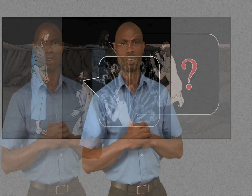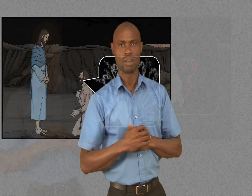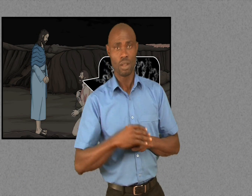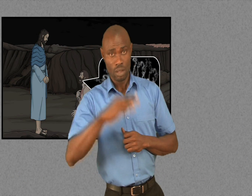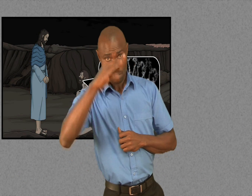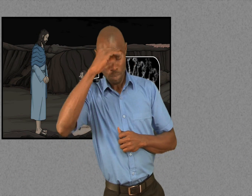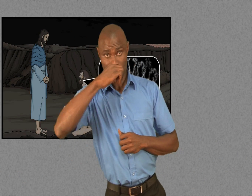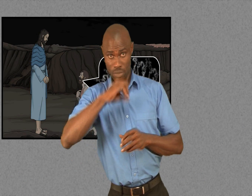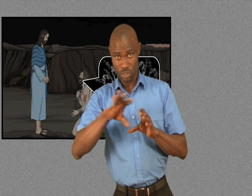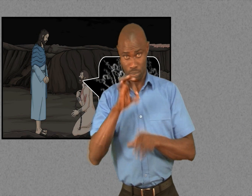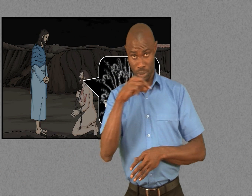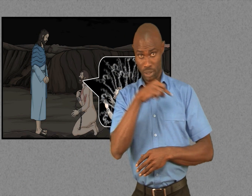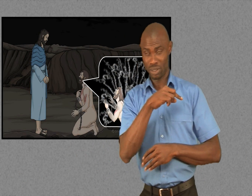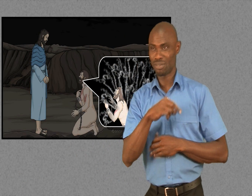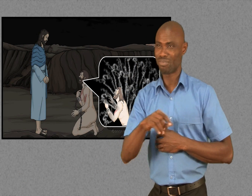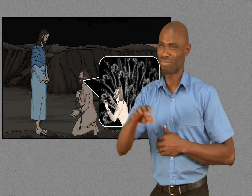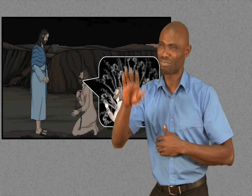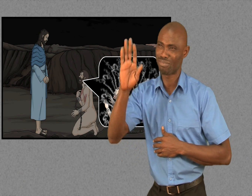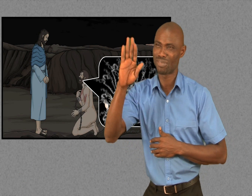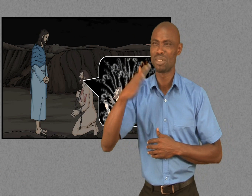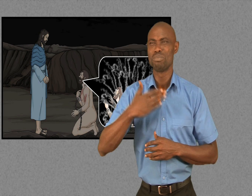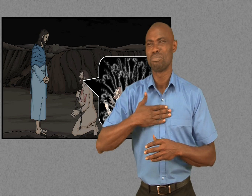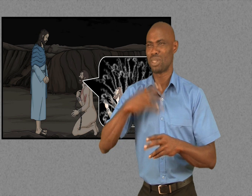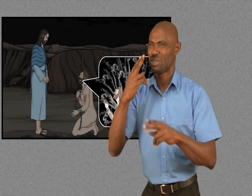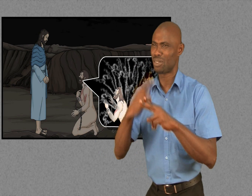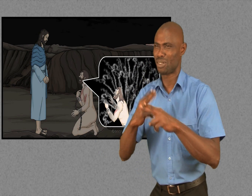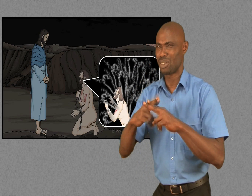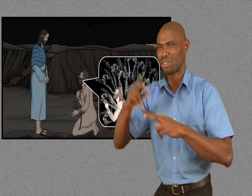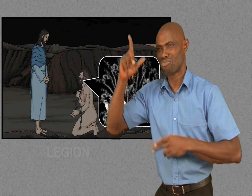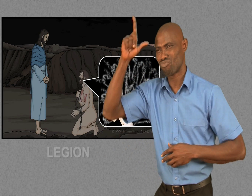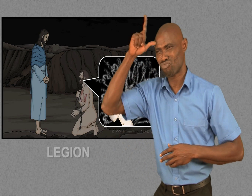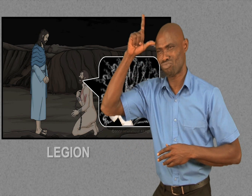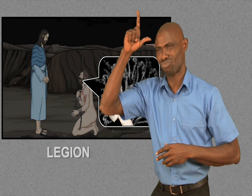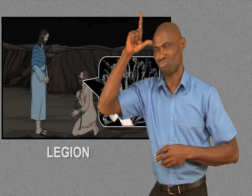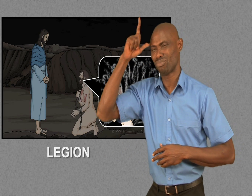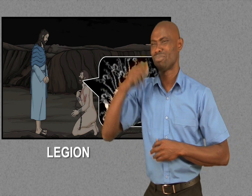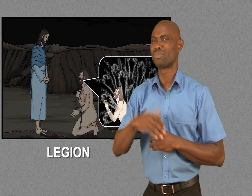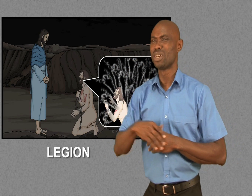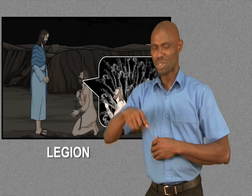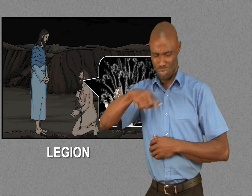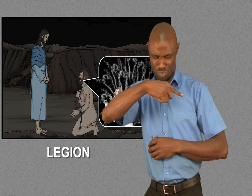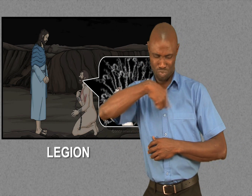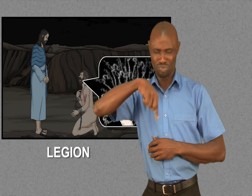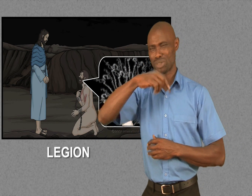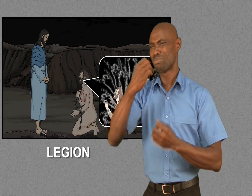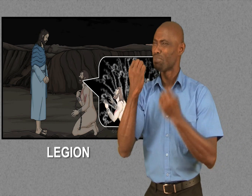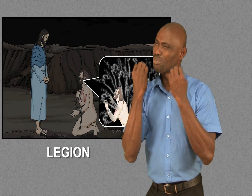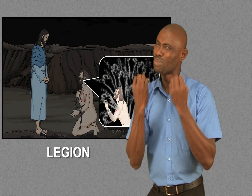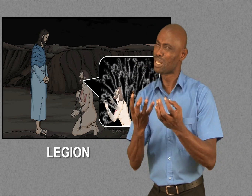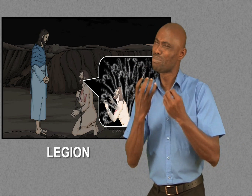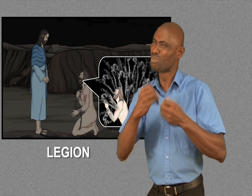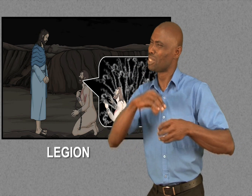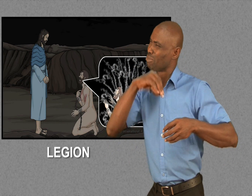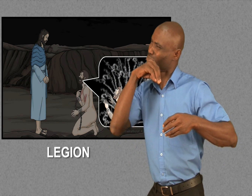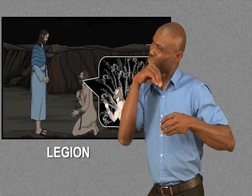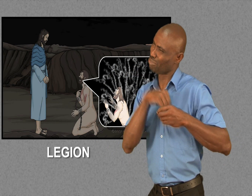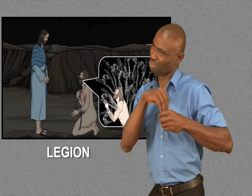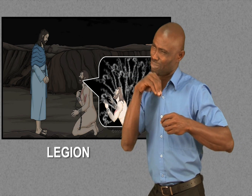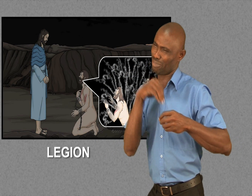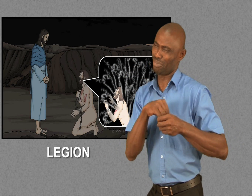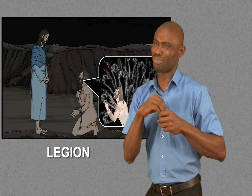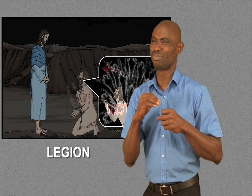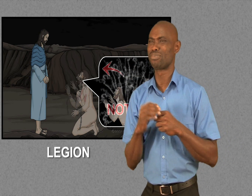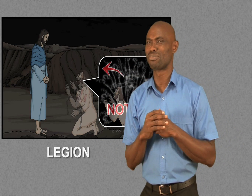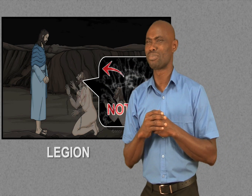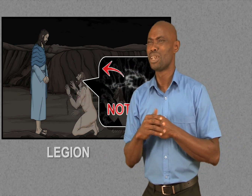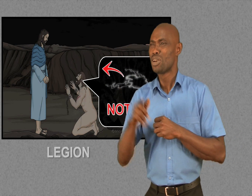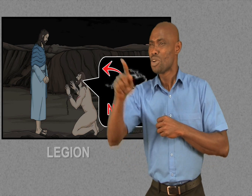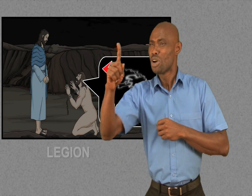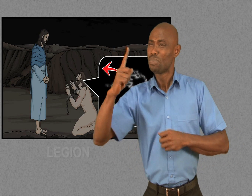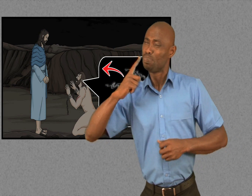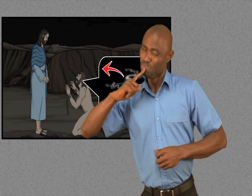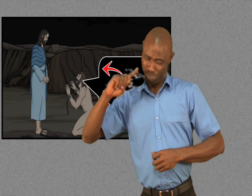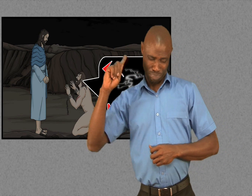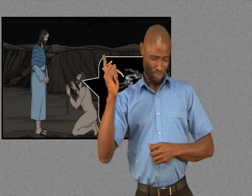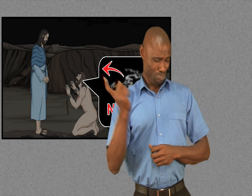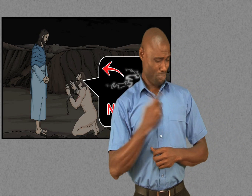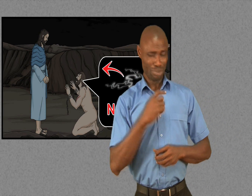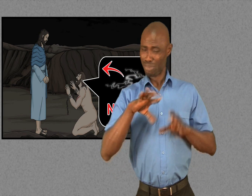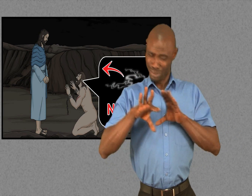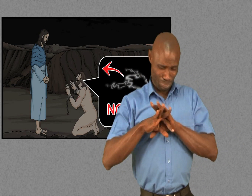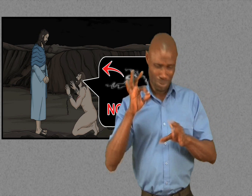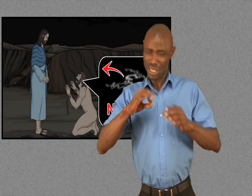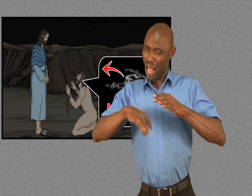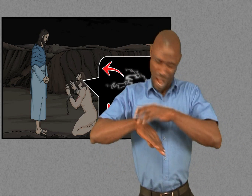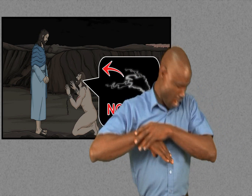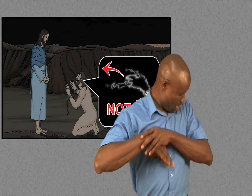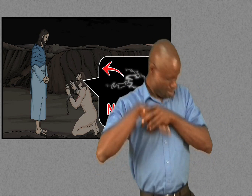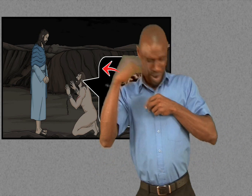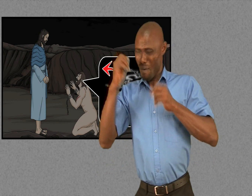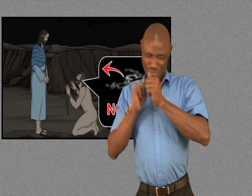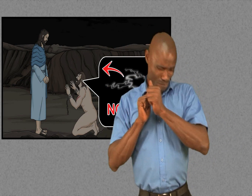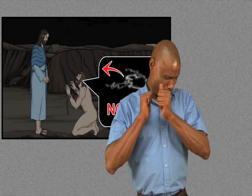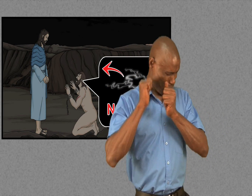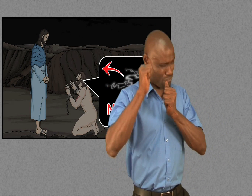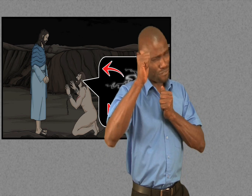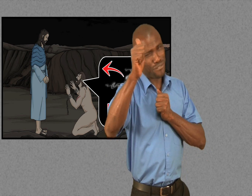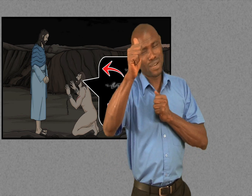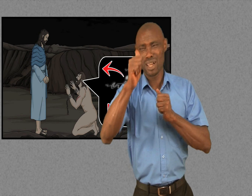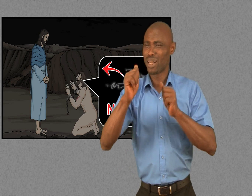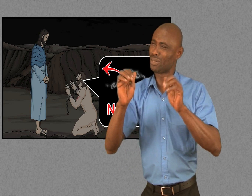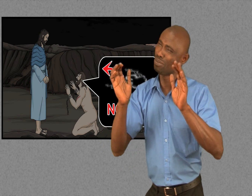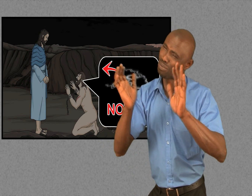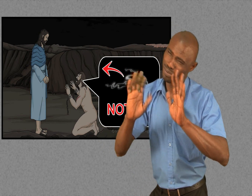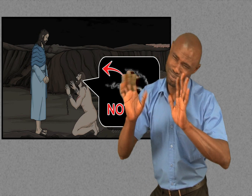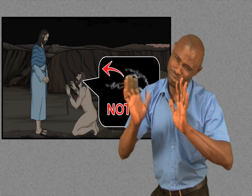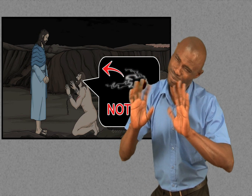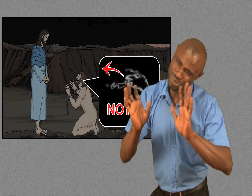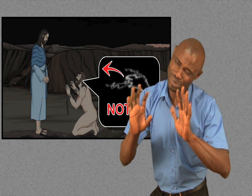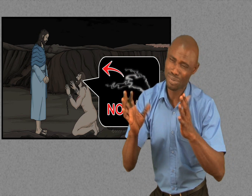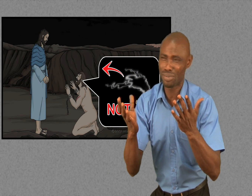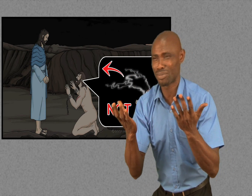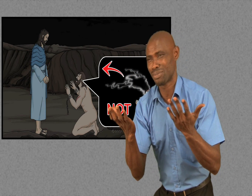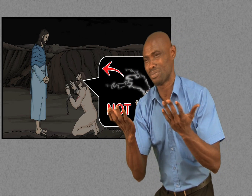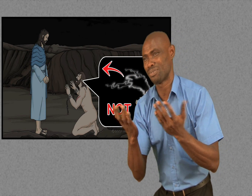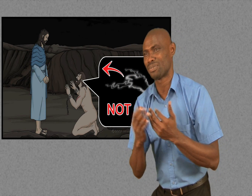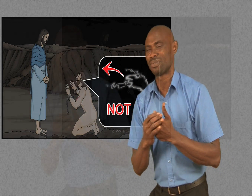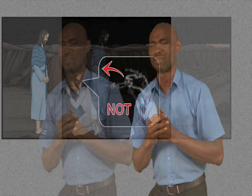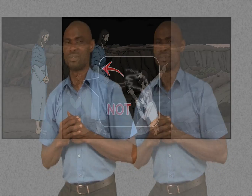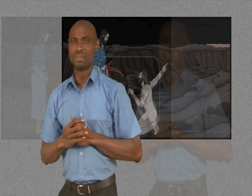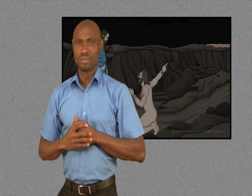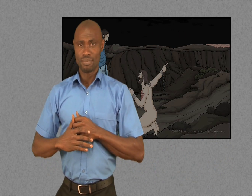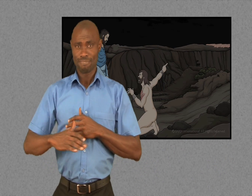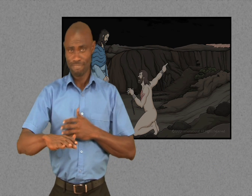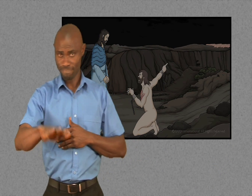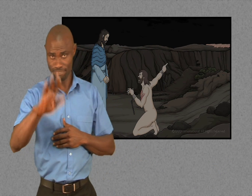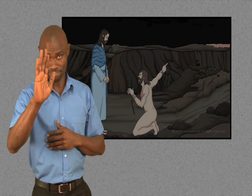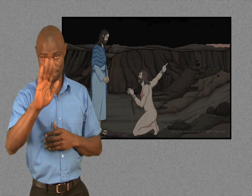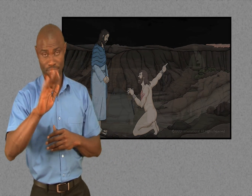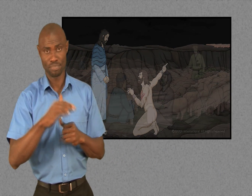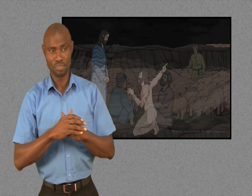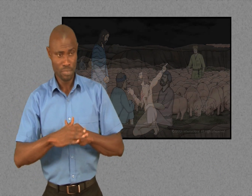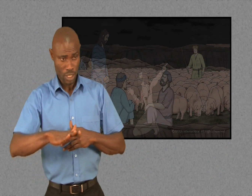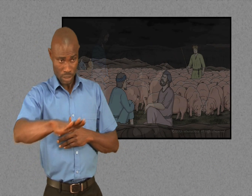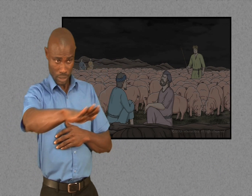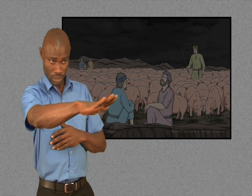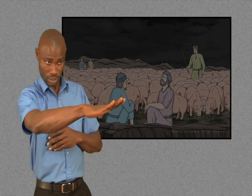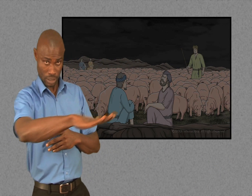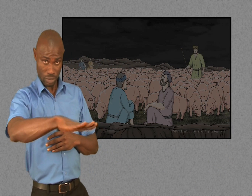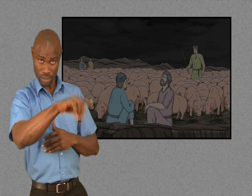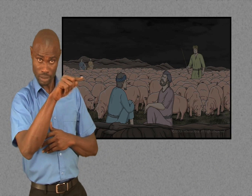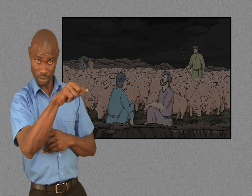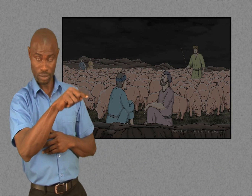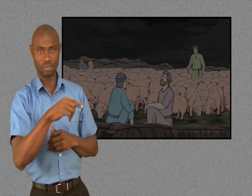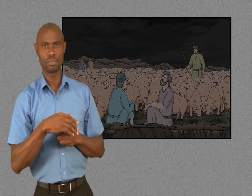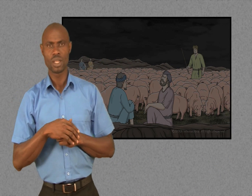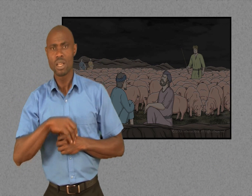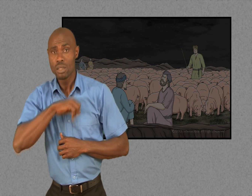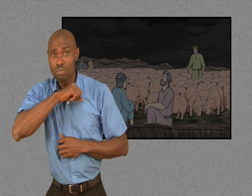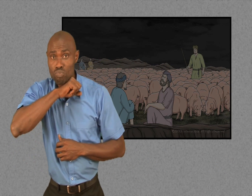“My name is Legion,” he replied, “for we are many.” And he begged Jesus repeatedly not to send them out of that region.